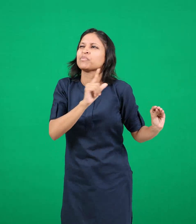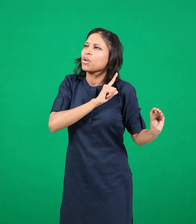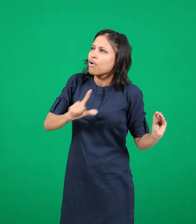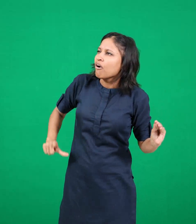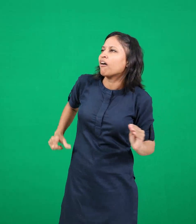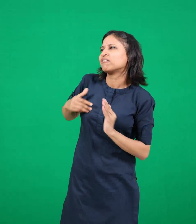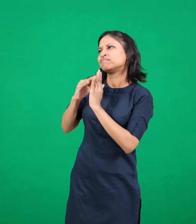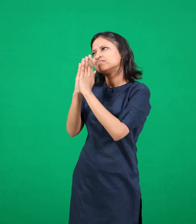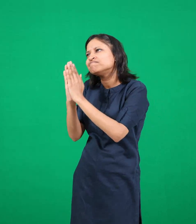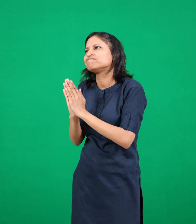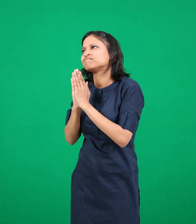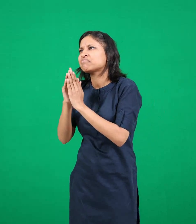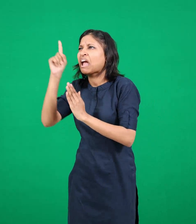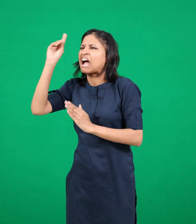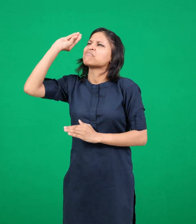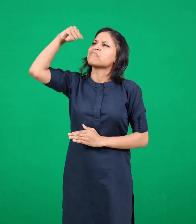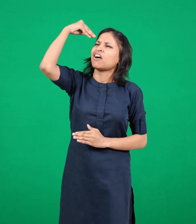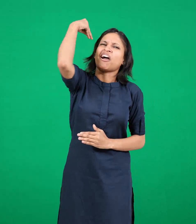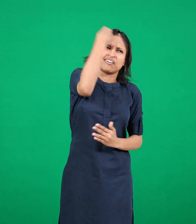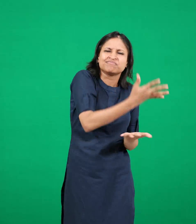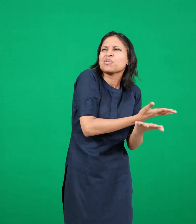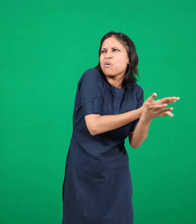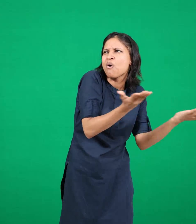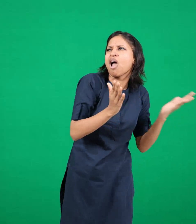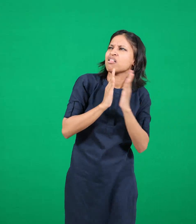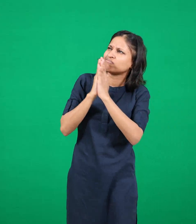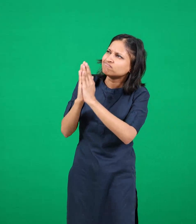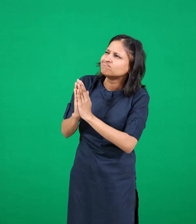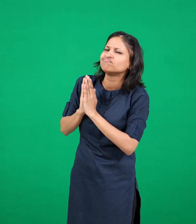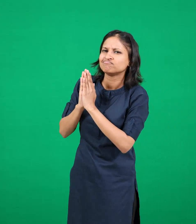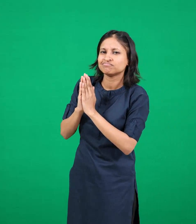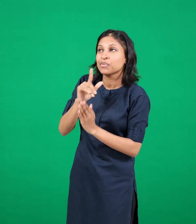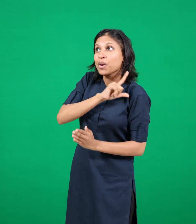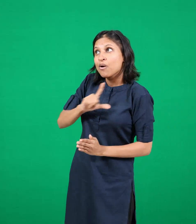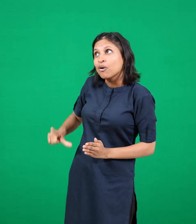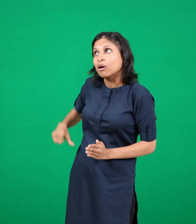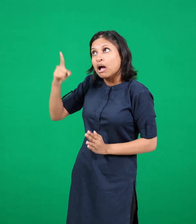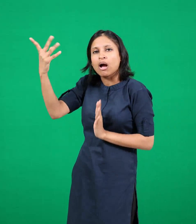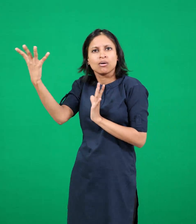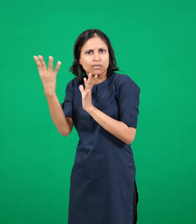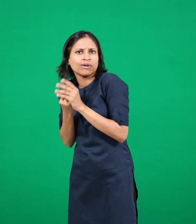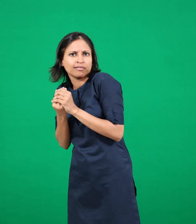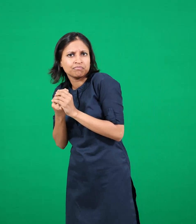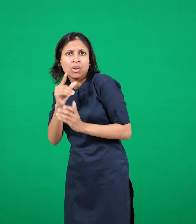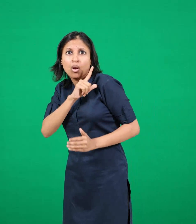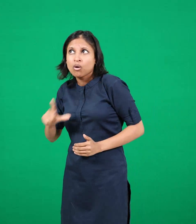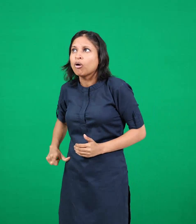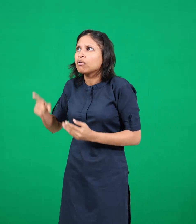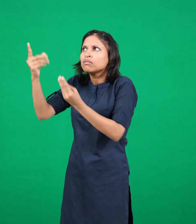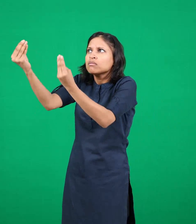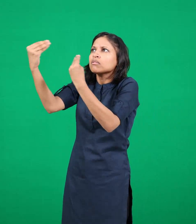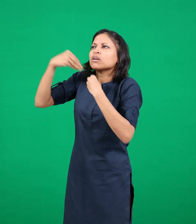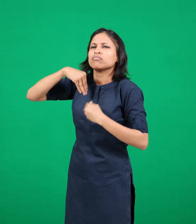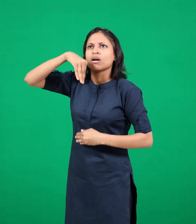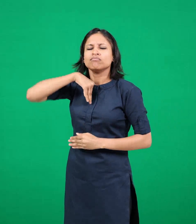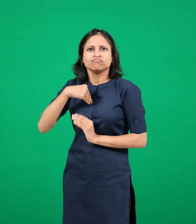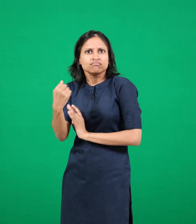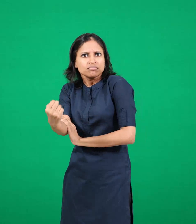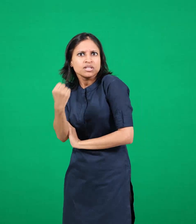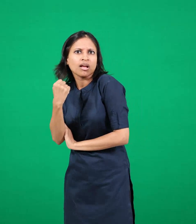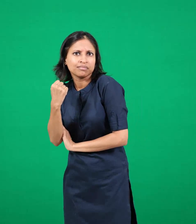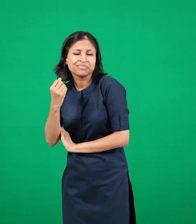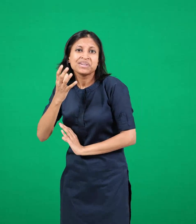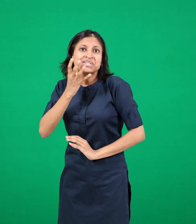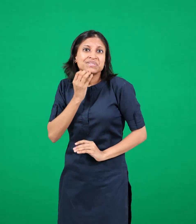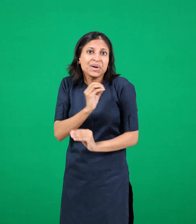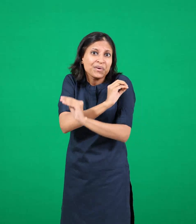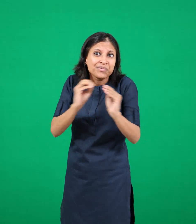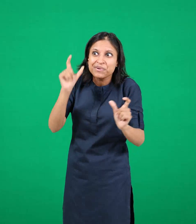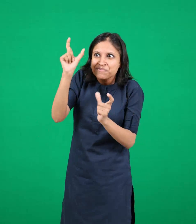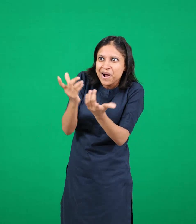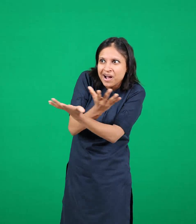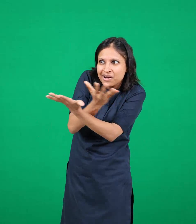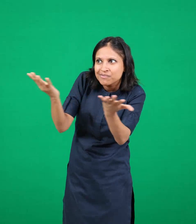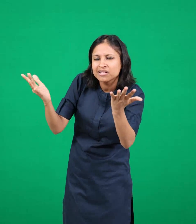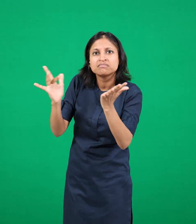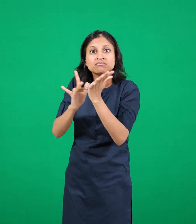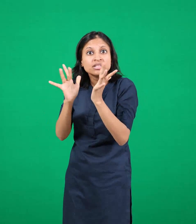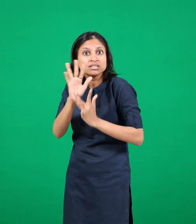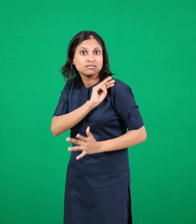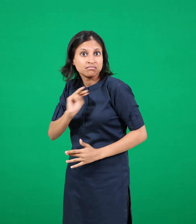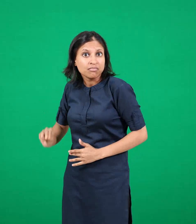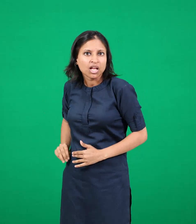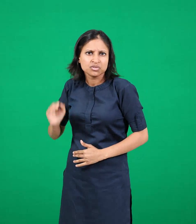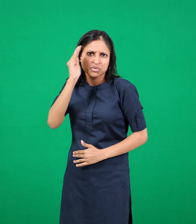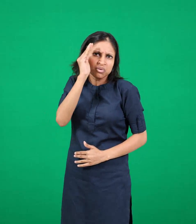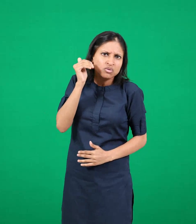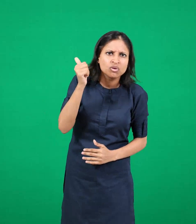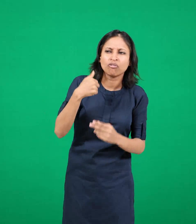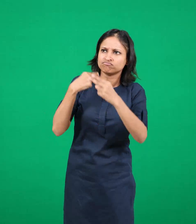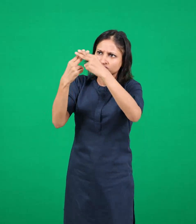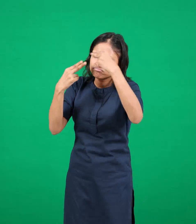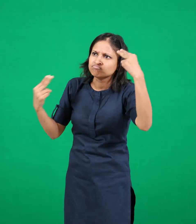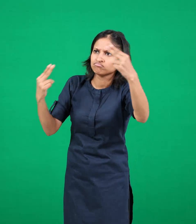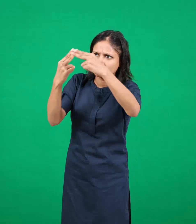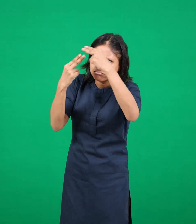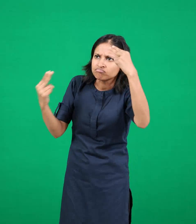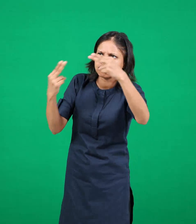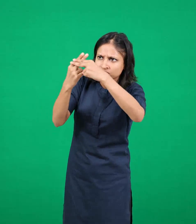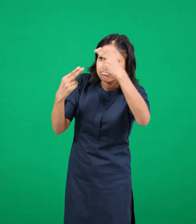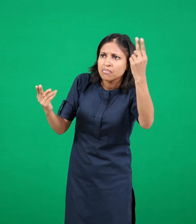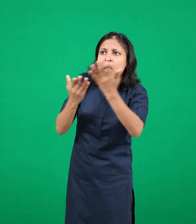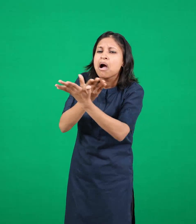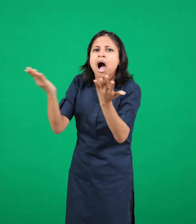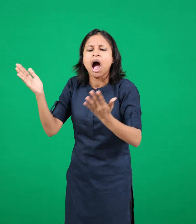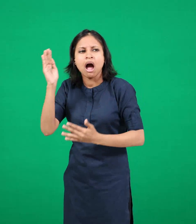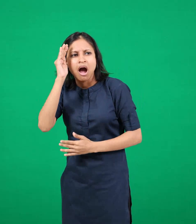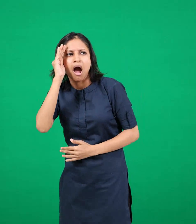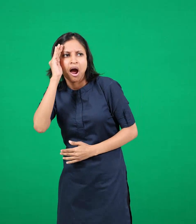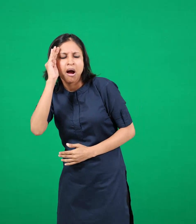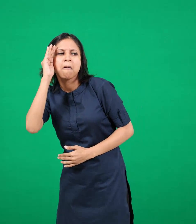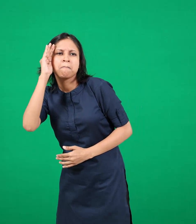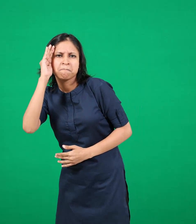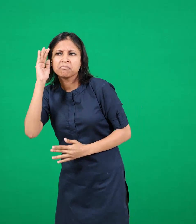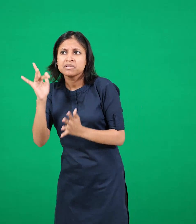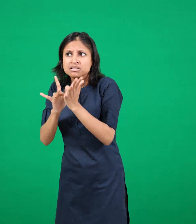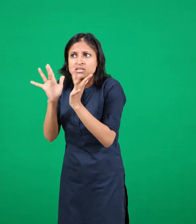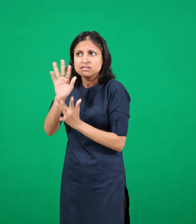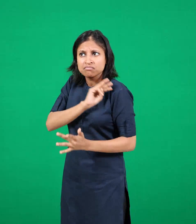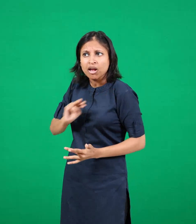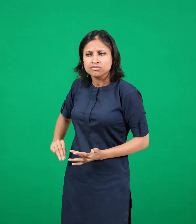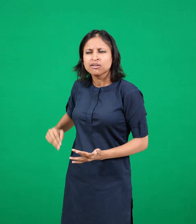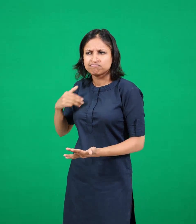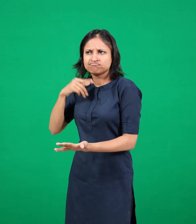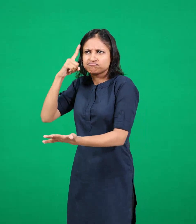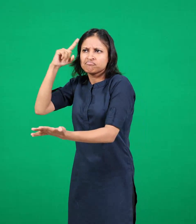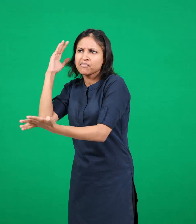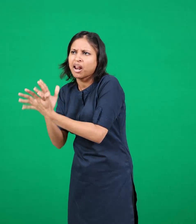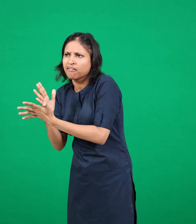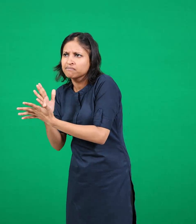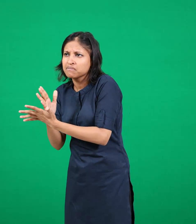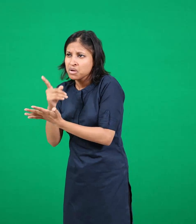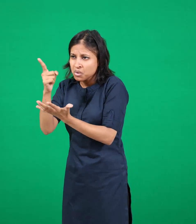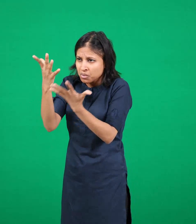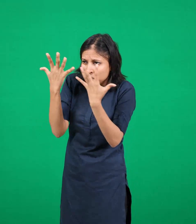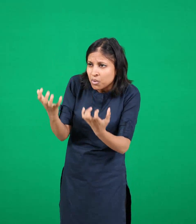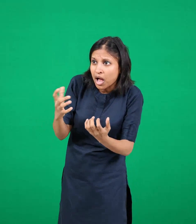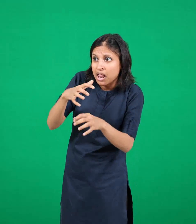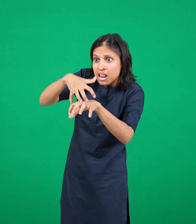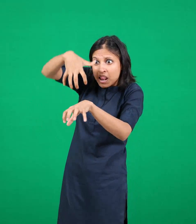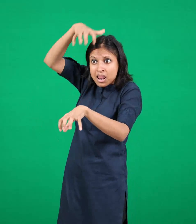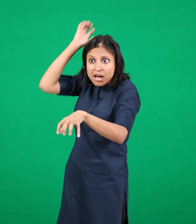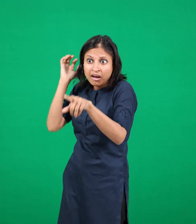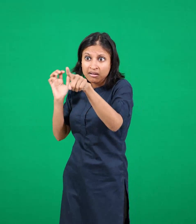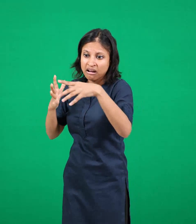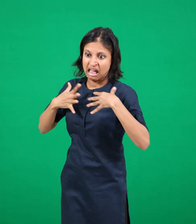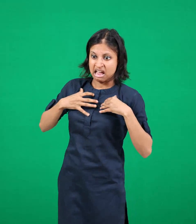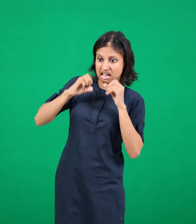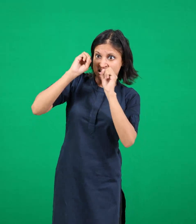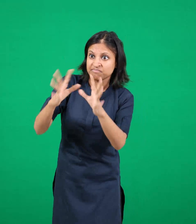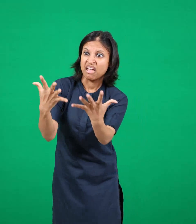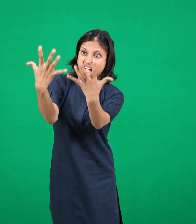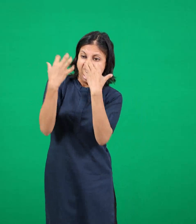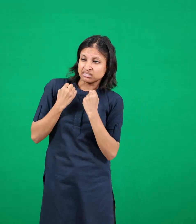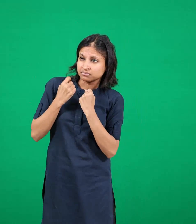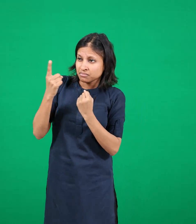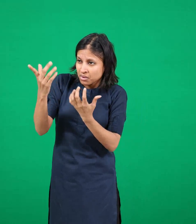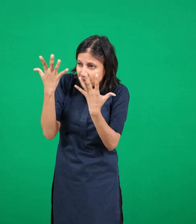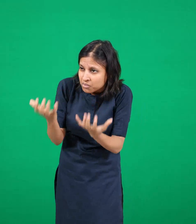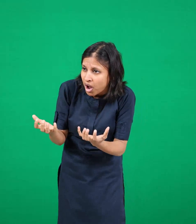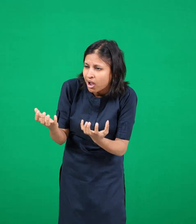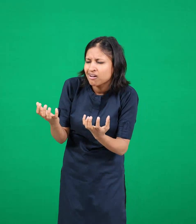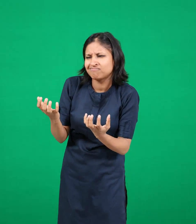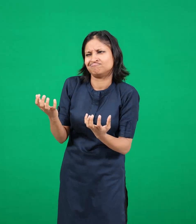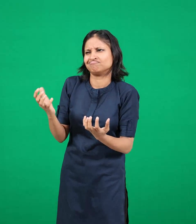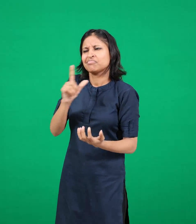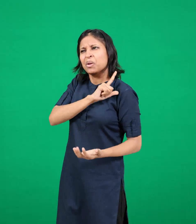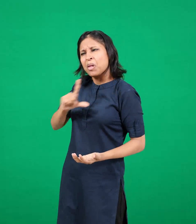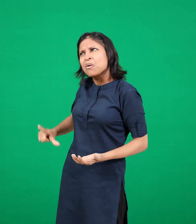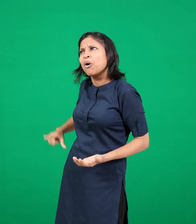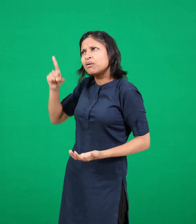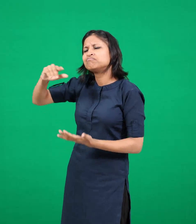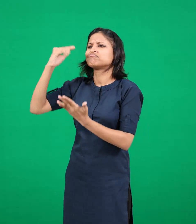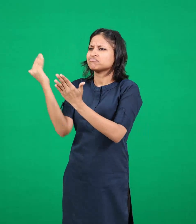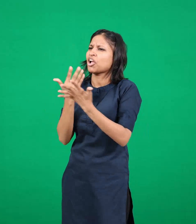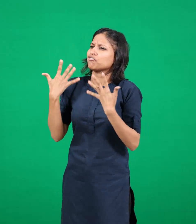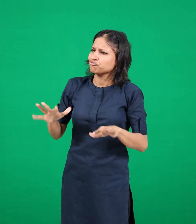But the Lord stood by me and strengthened me, so that through me the message would be fully proclaimed, and all the Gentiles would hear it.